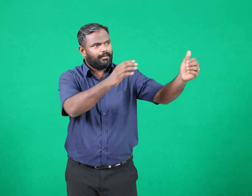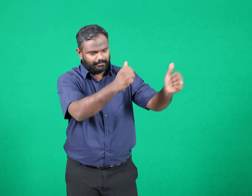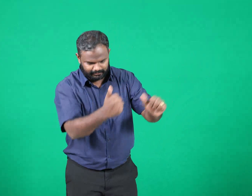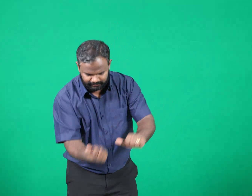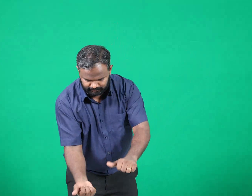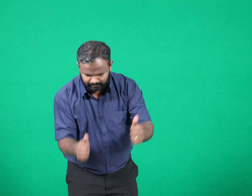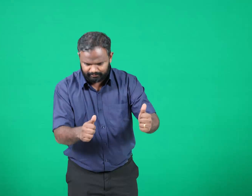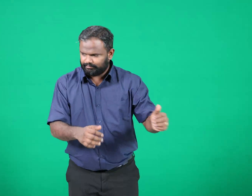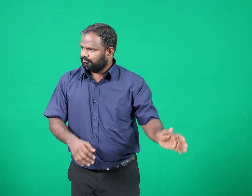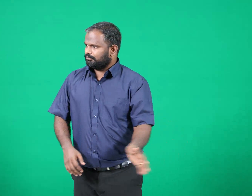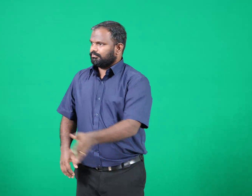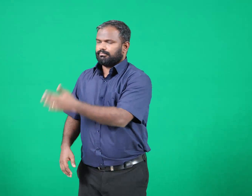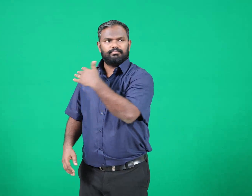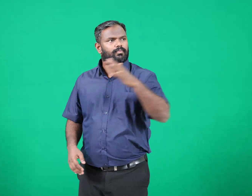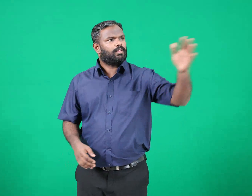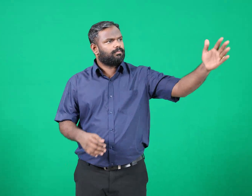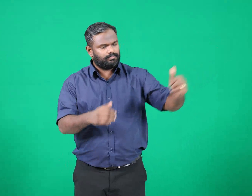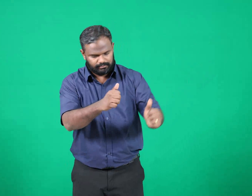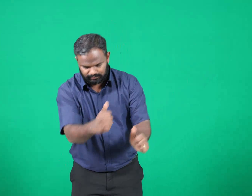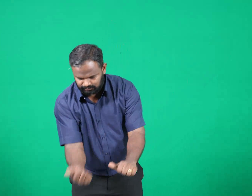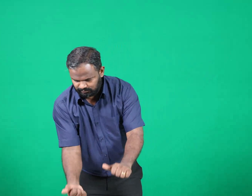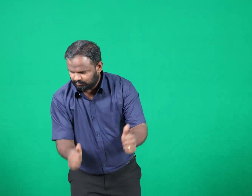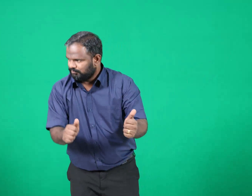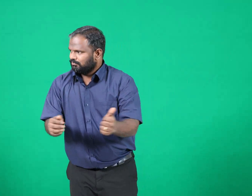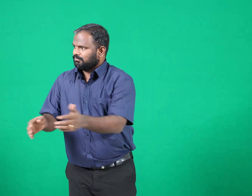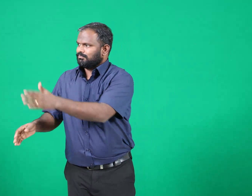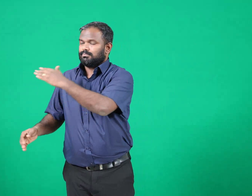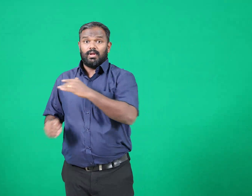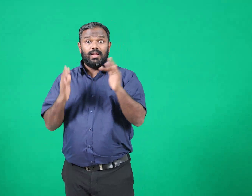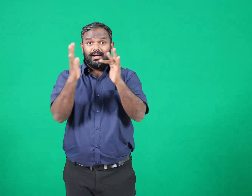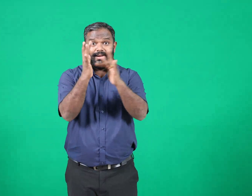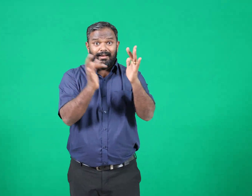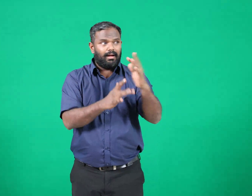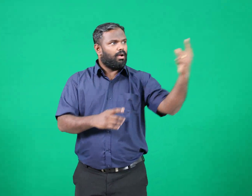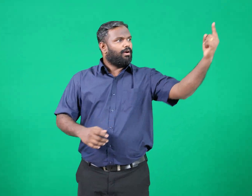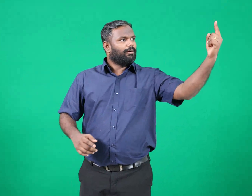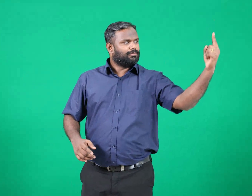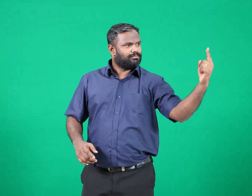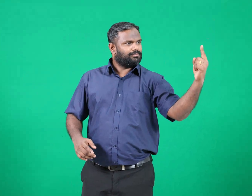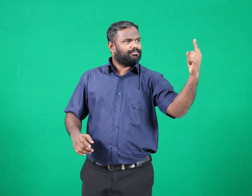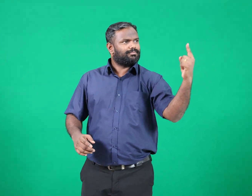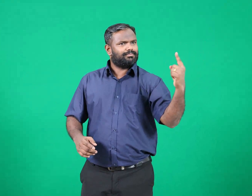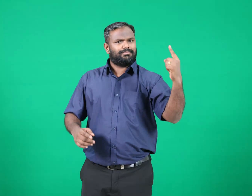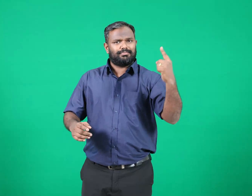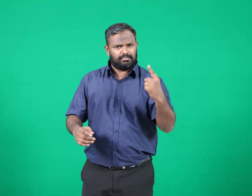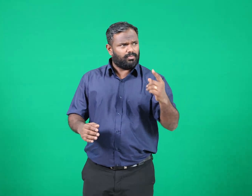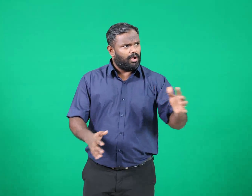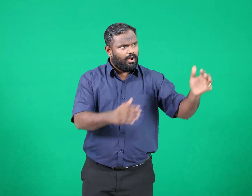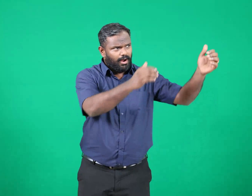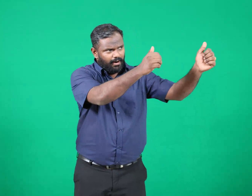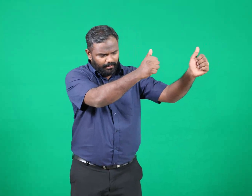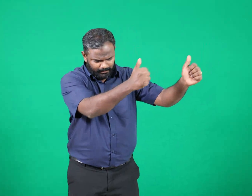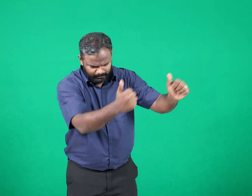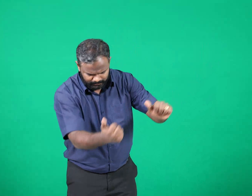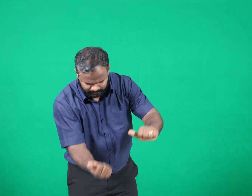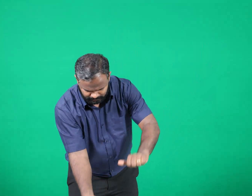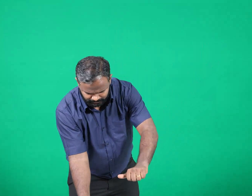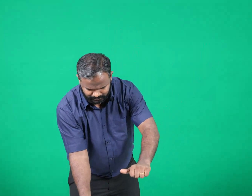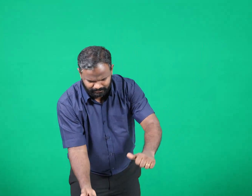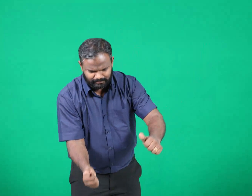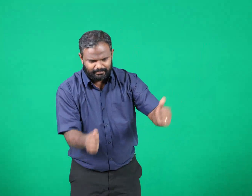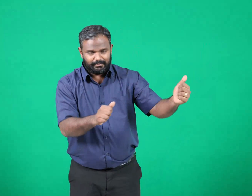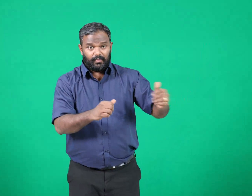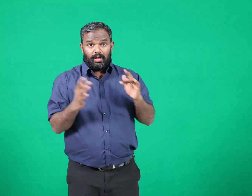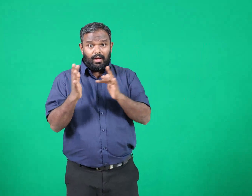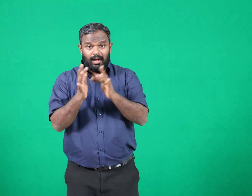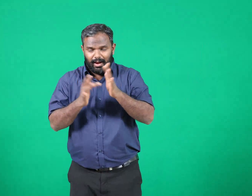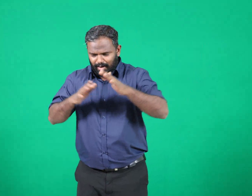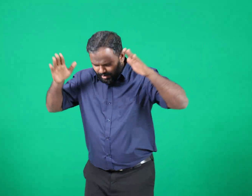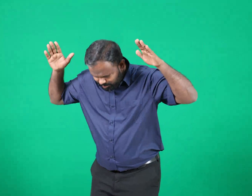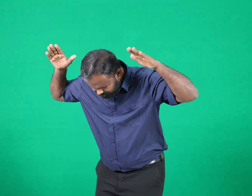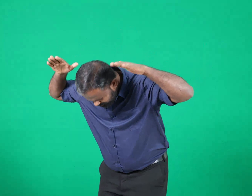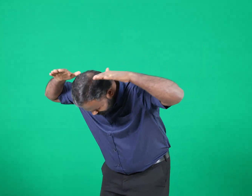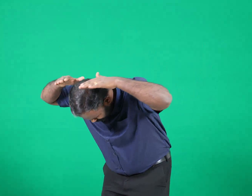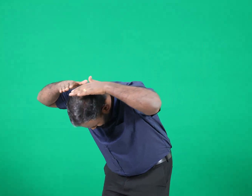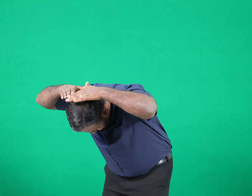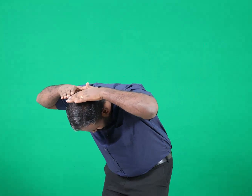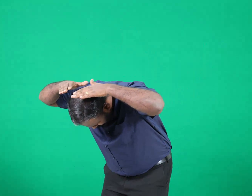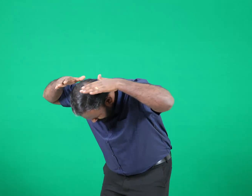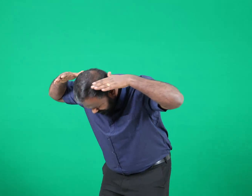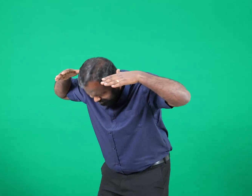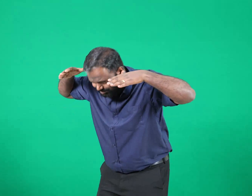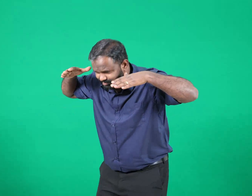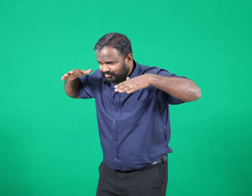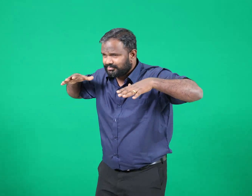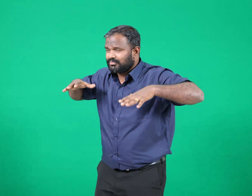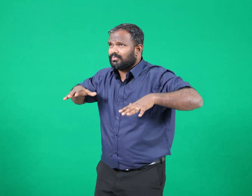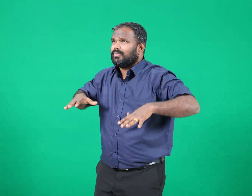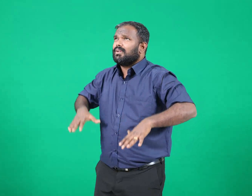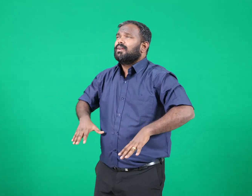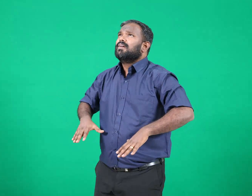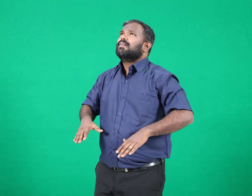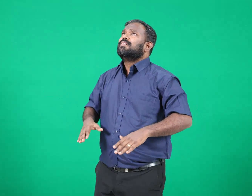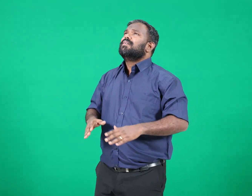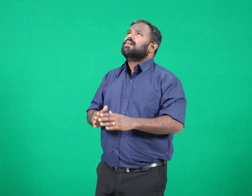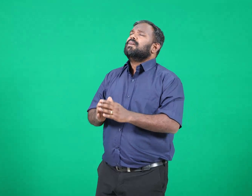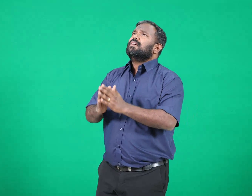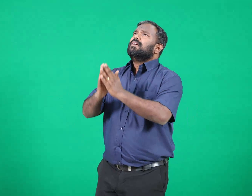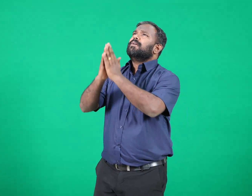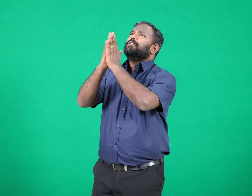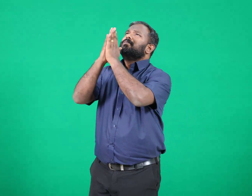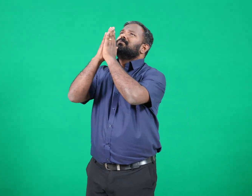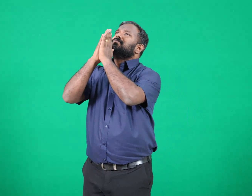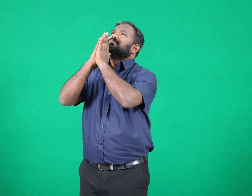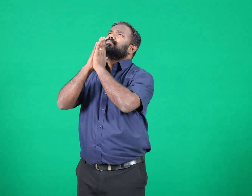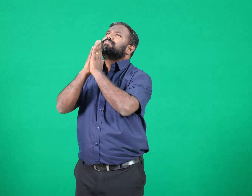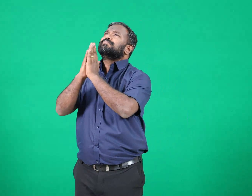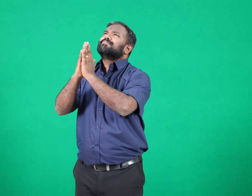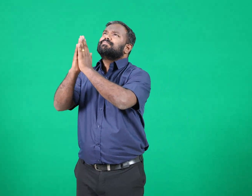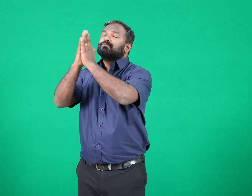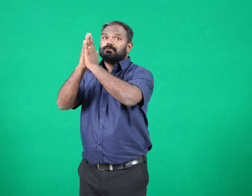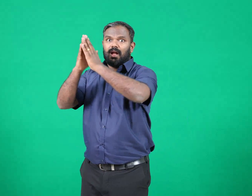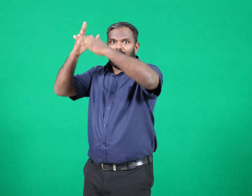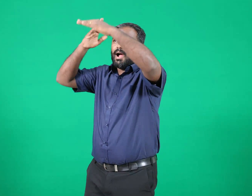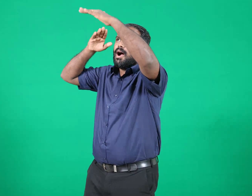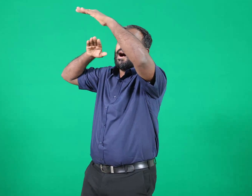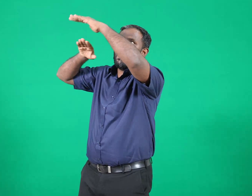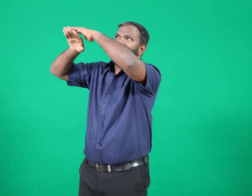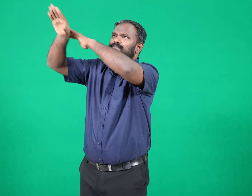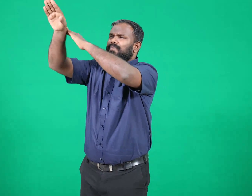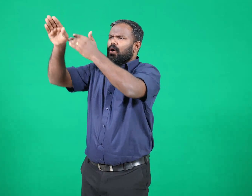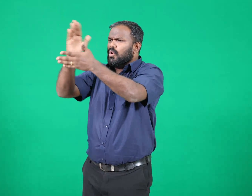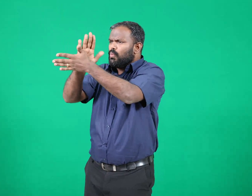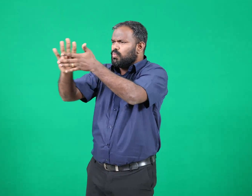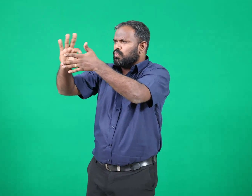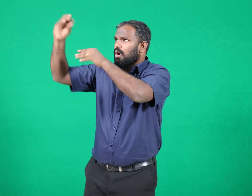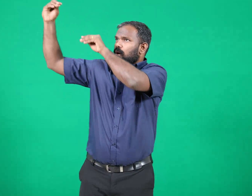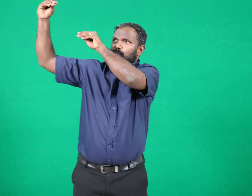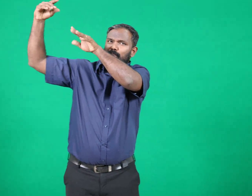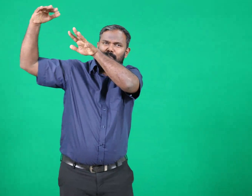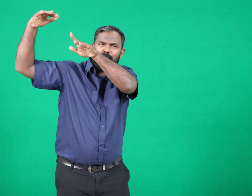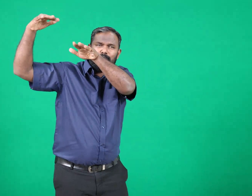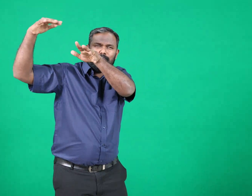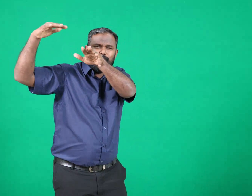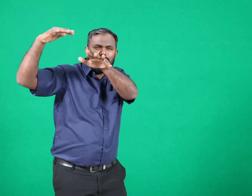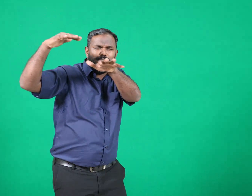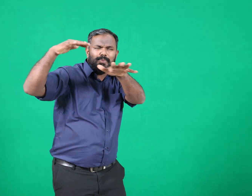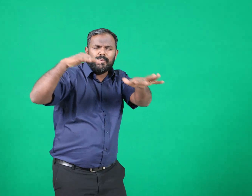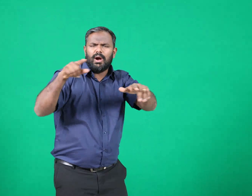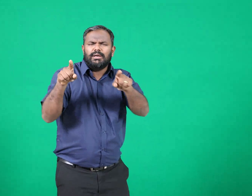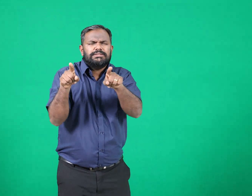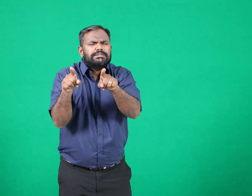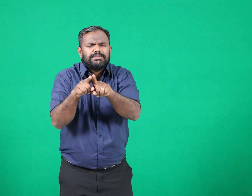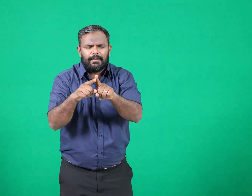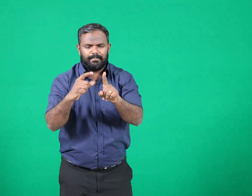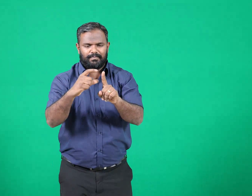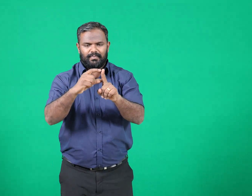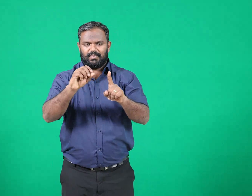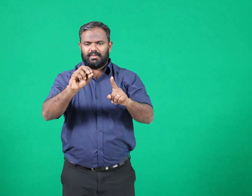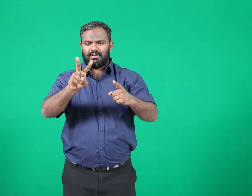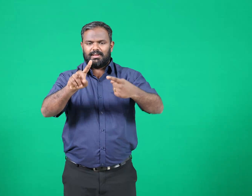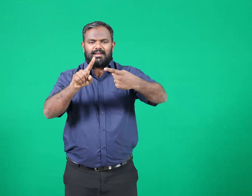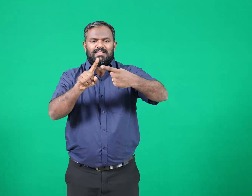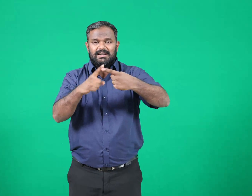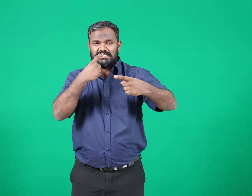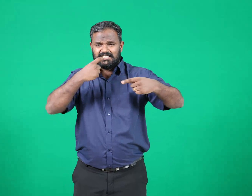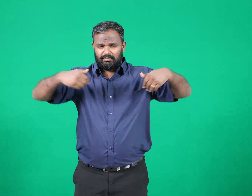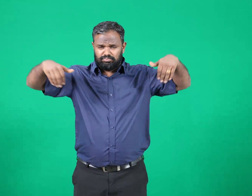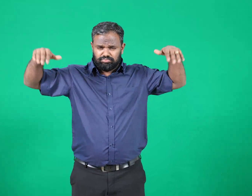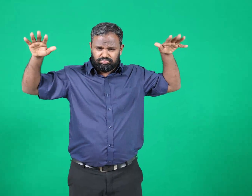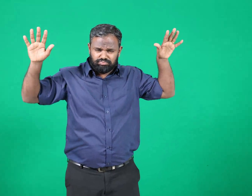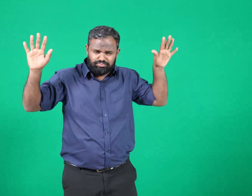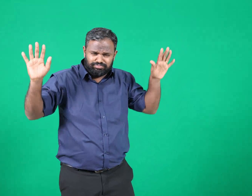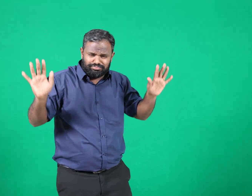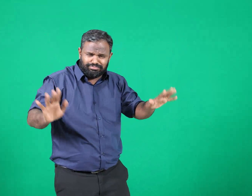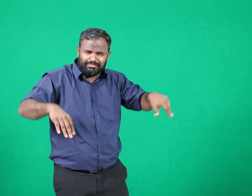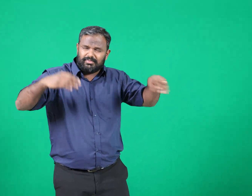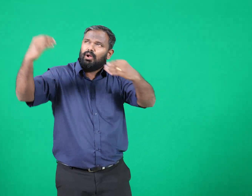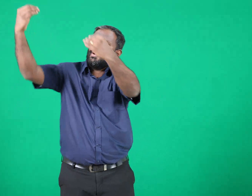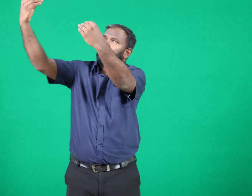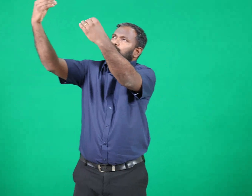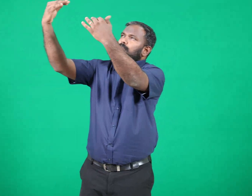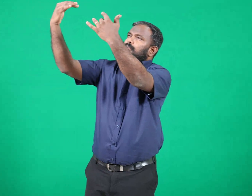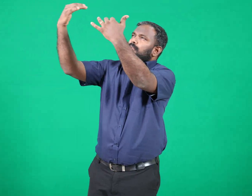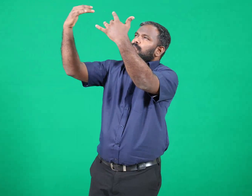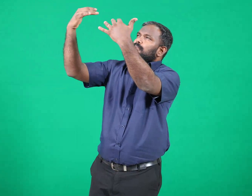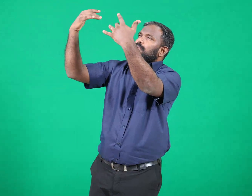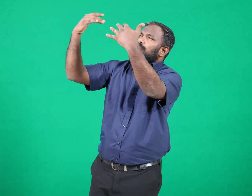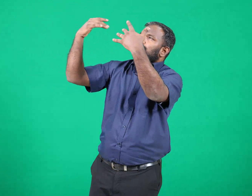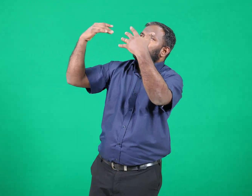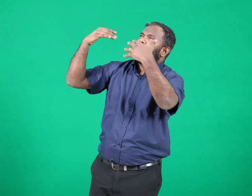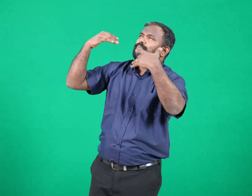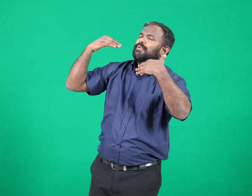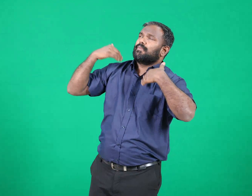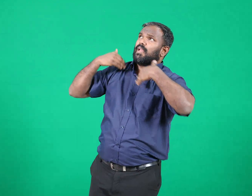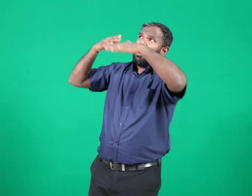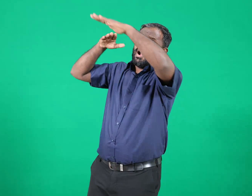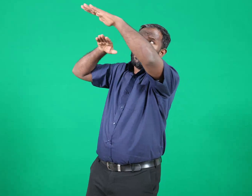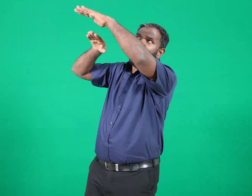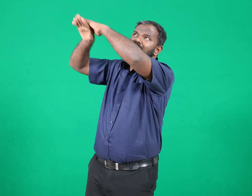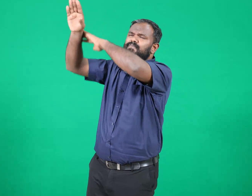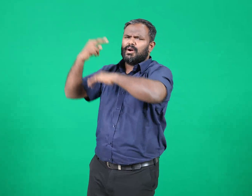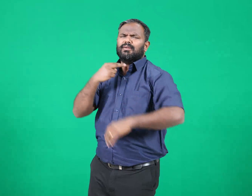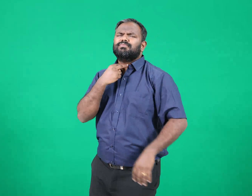And as He was praying, heaven was opened, and the Holy Spirit descended on Him in a bodily form like a dove.